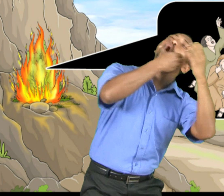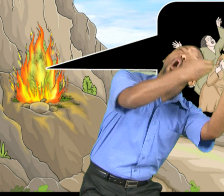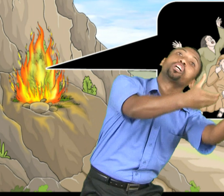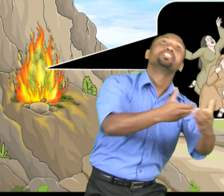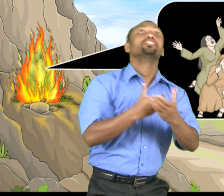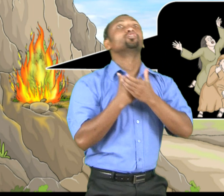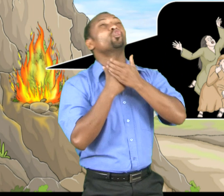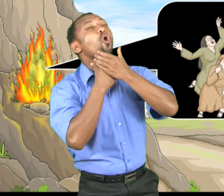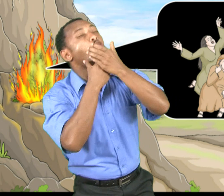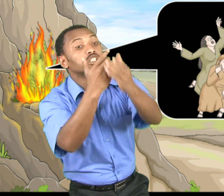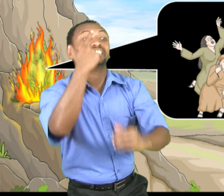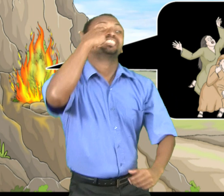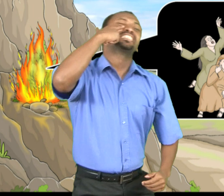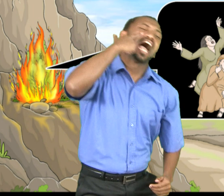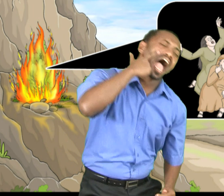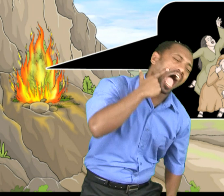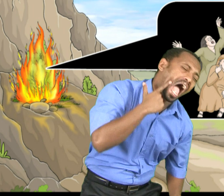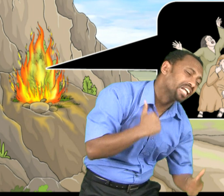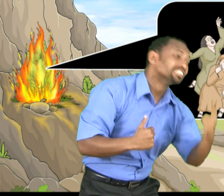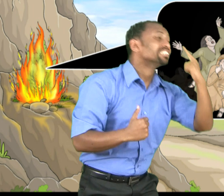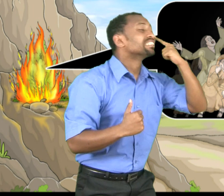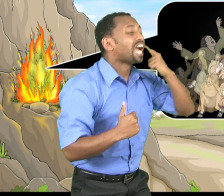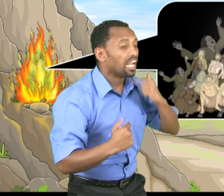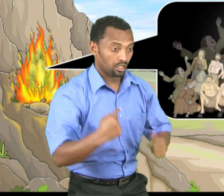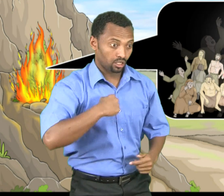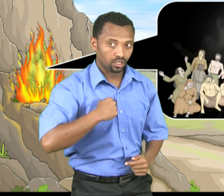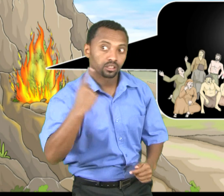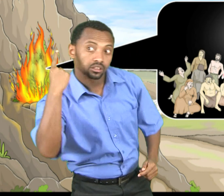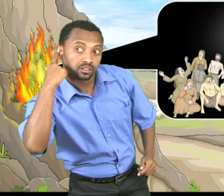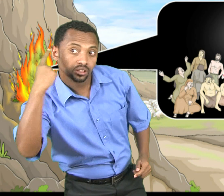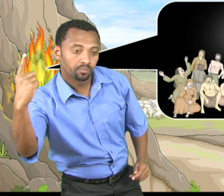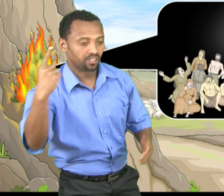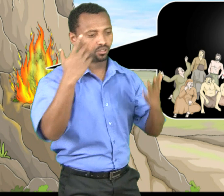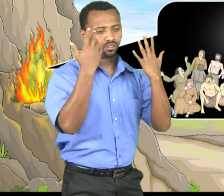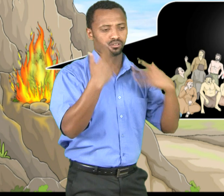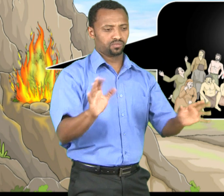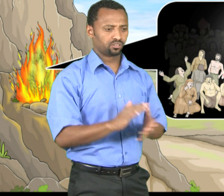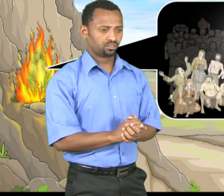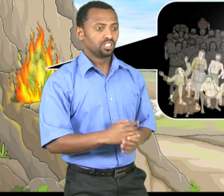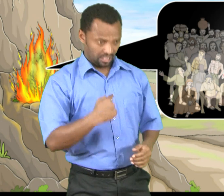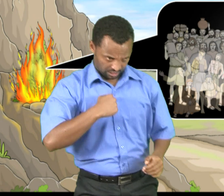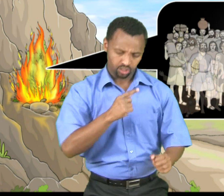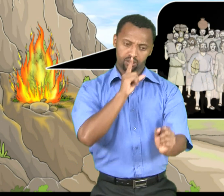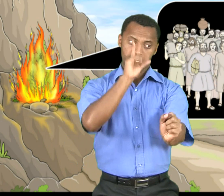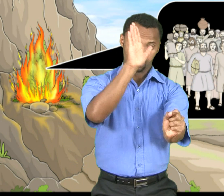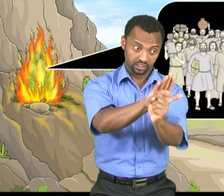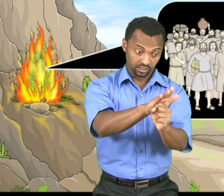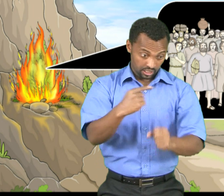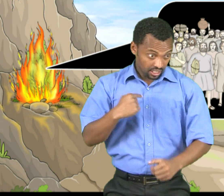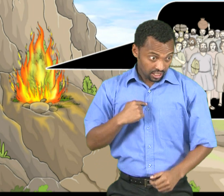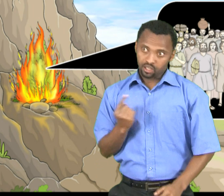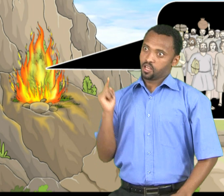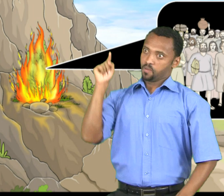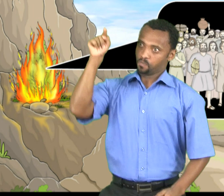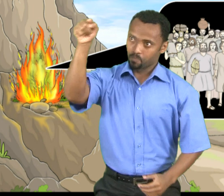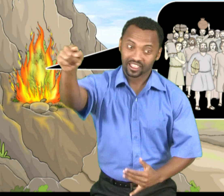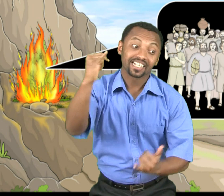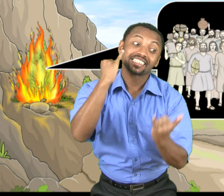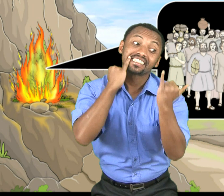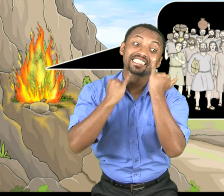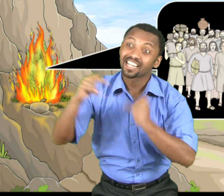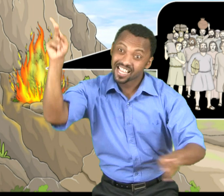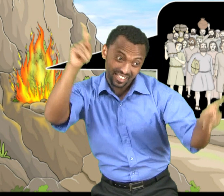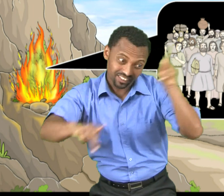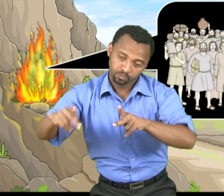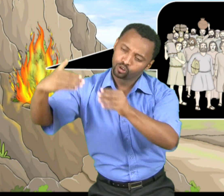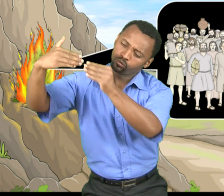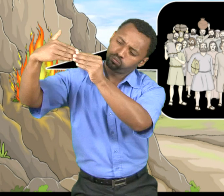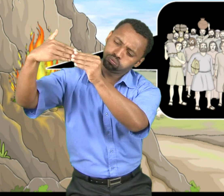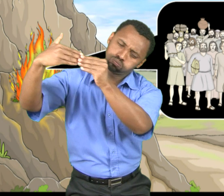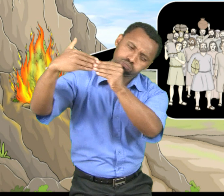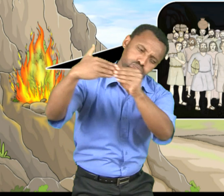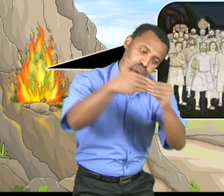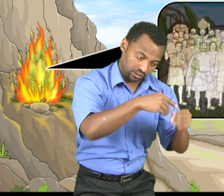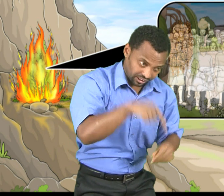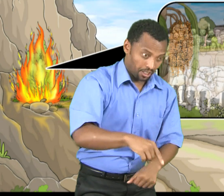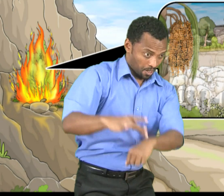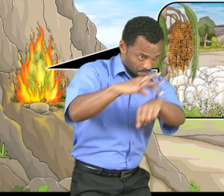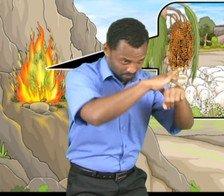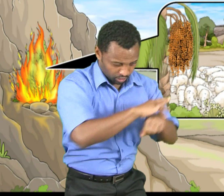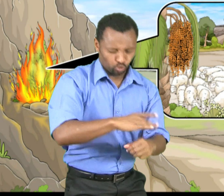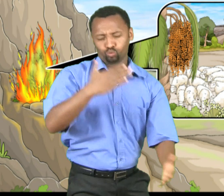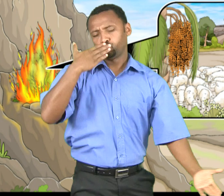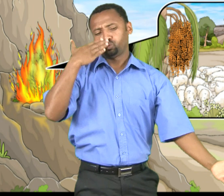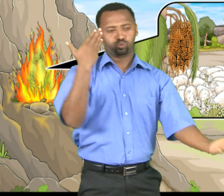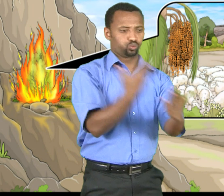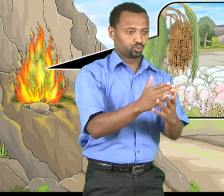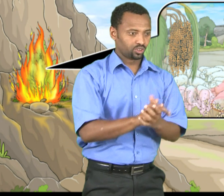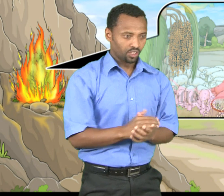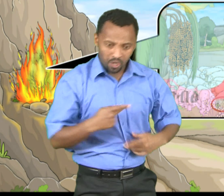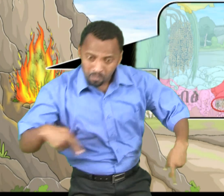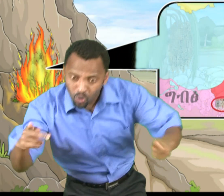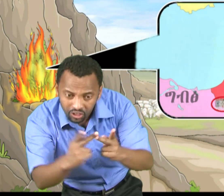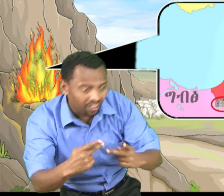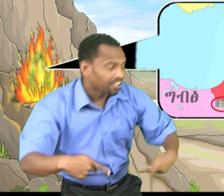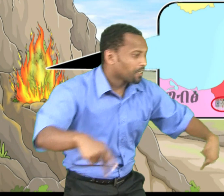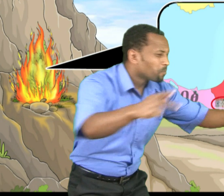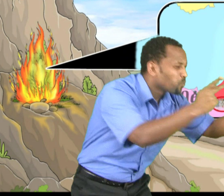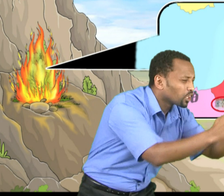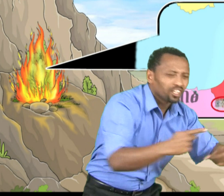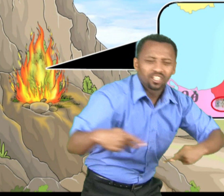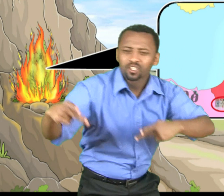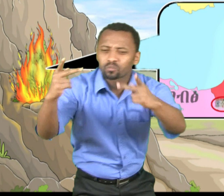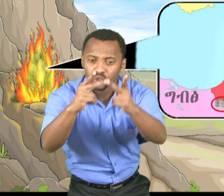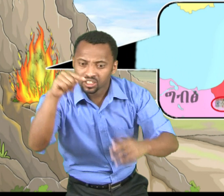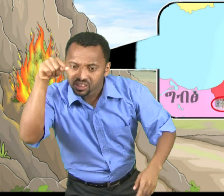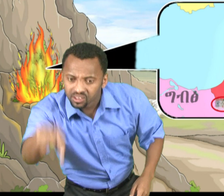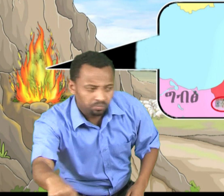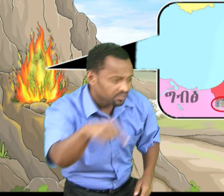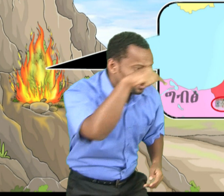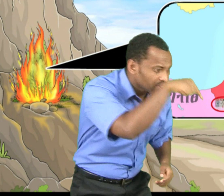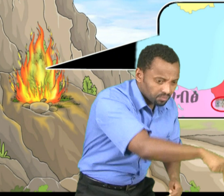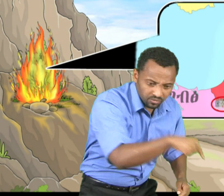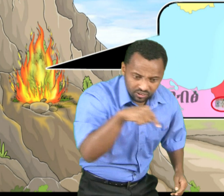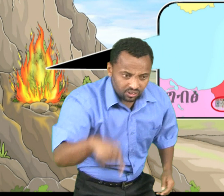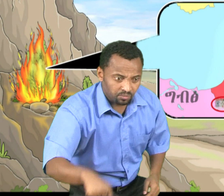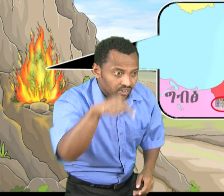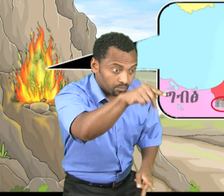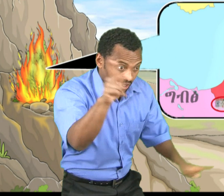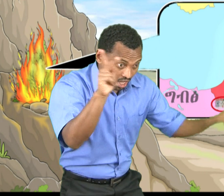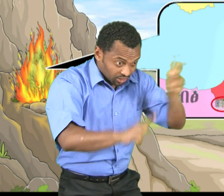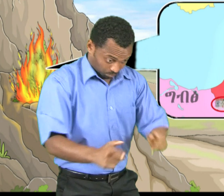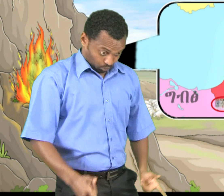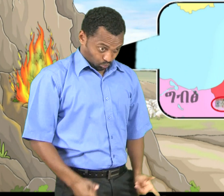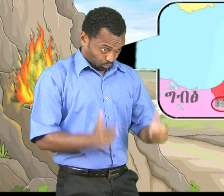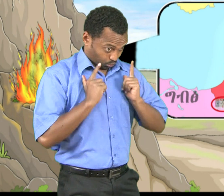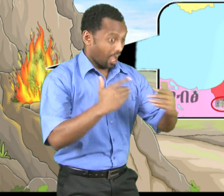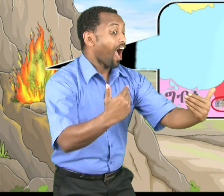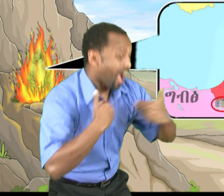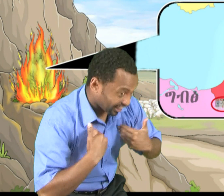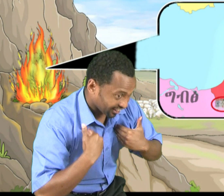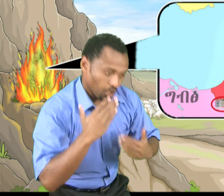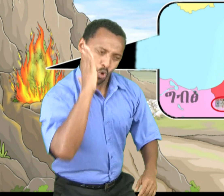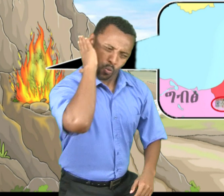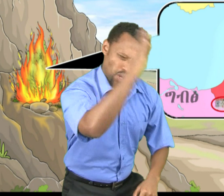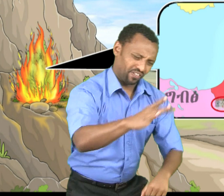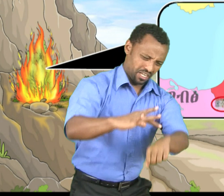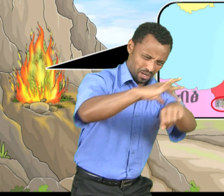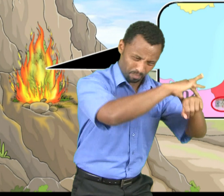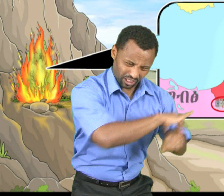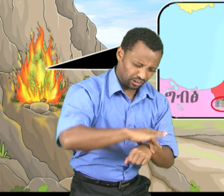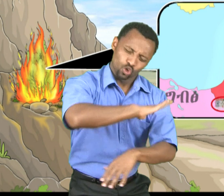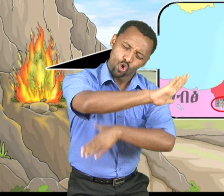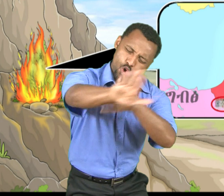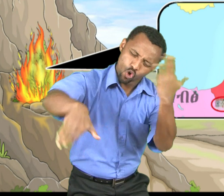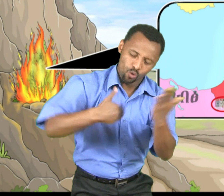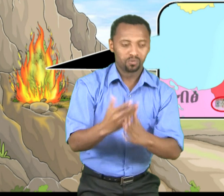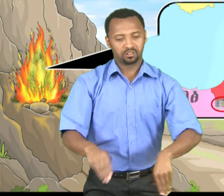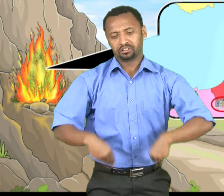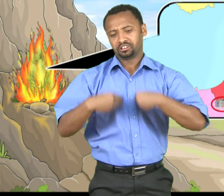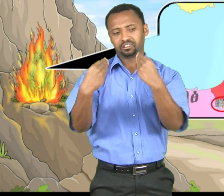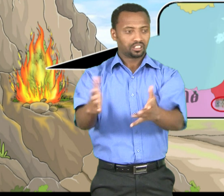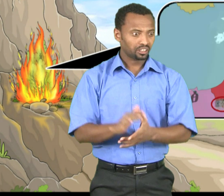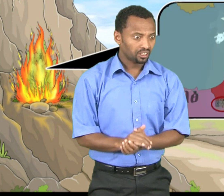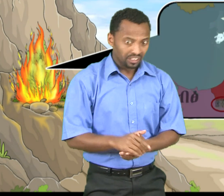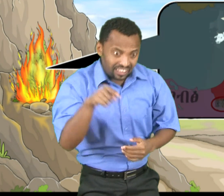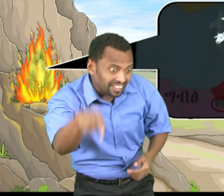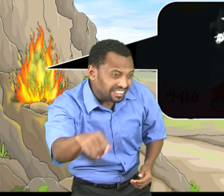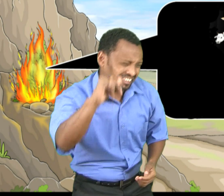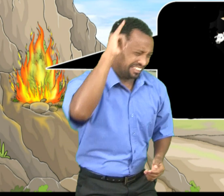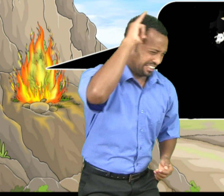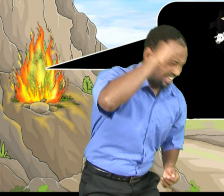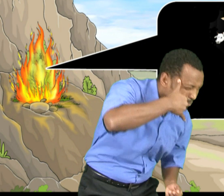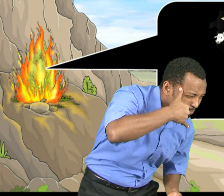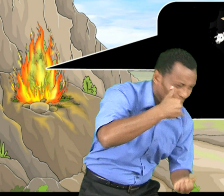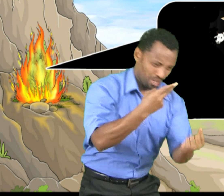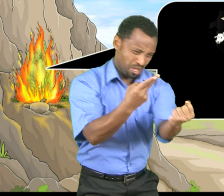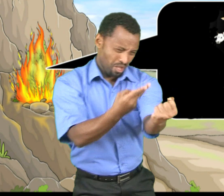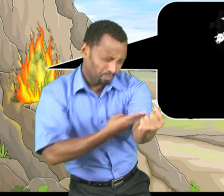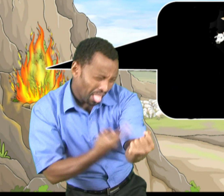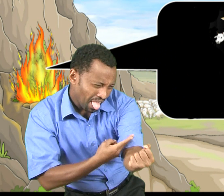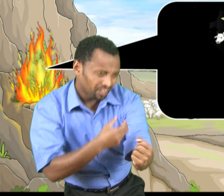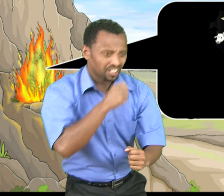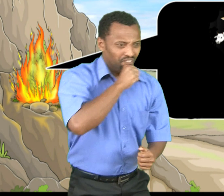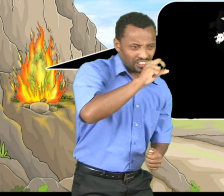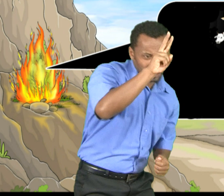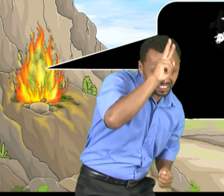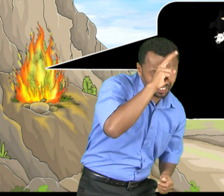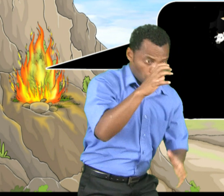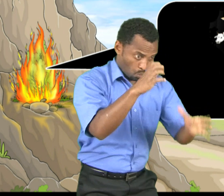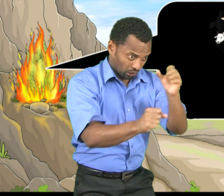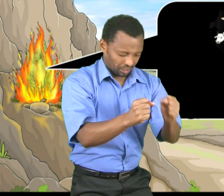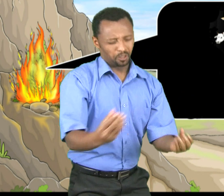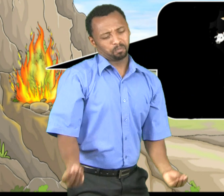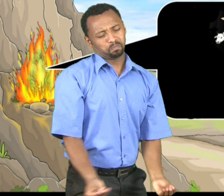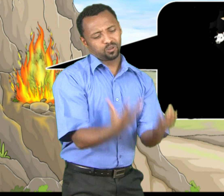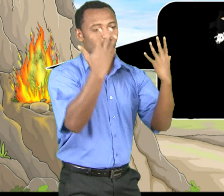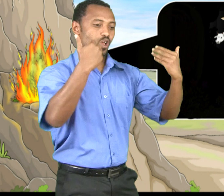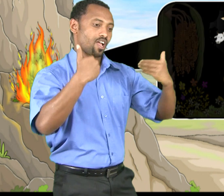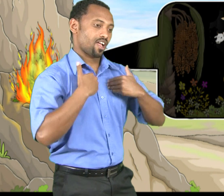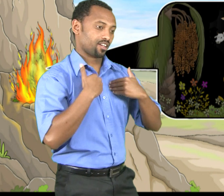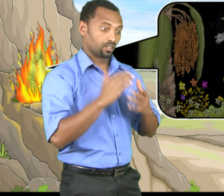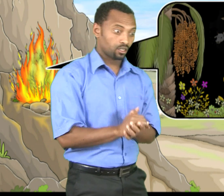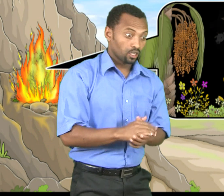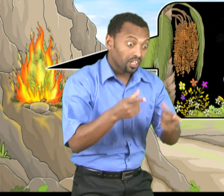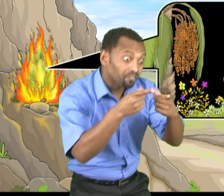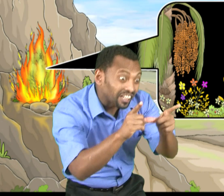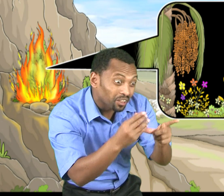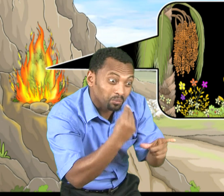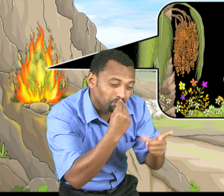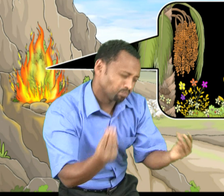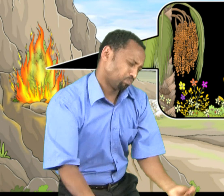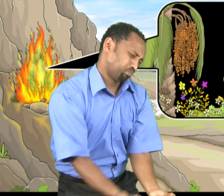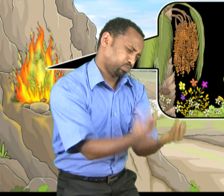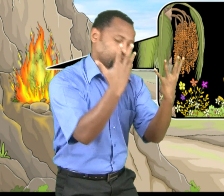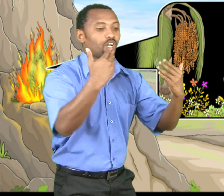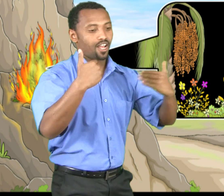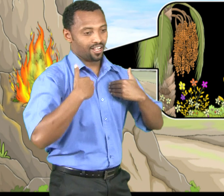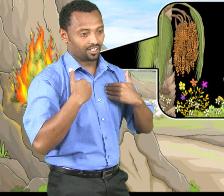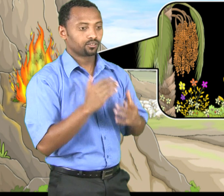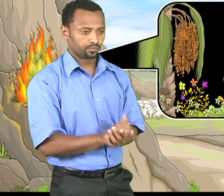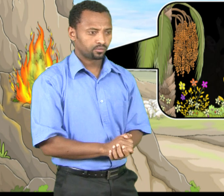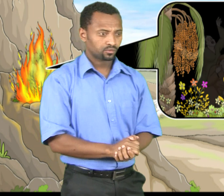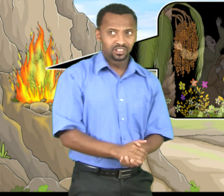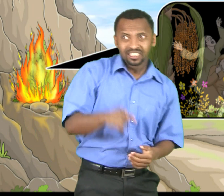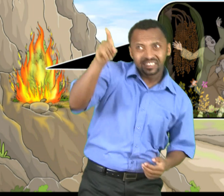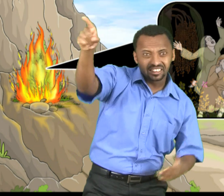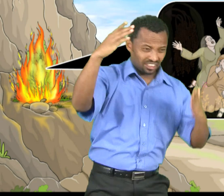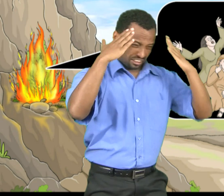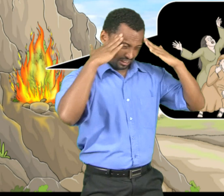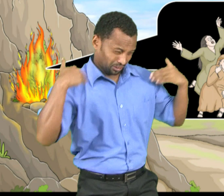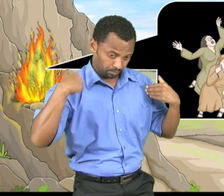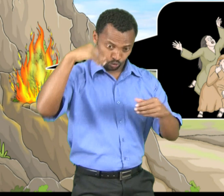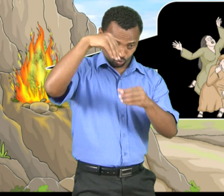I have come down to rescue them from the hand of the Egyptians and to bring them up out of that land to a good and spacious land, a land flowing with milk and honey—the home of the Canaanites, Hittites, Amorites, Perizzites, Hivites, and Jebusites.